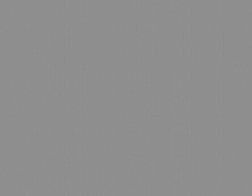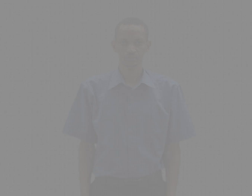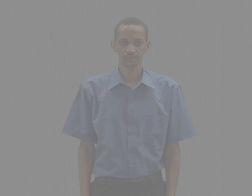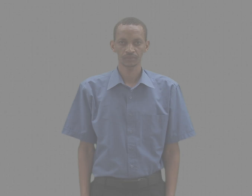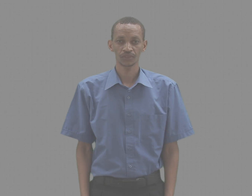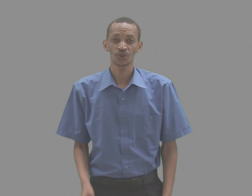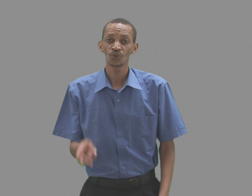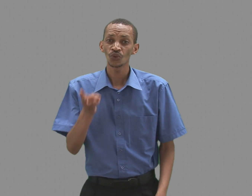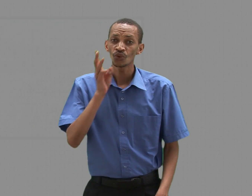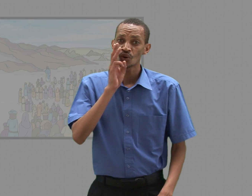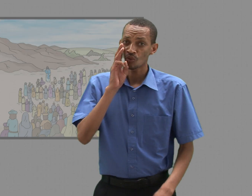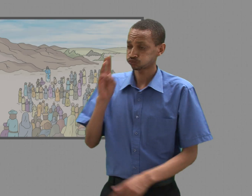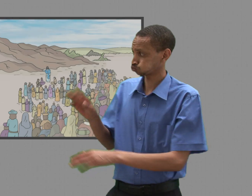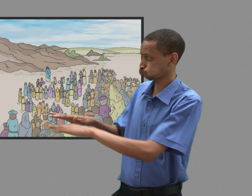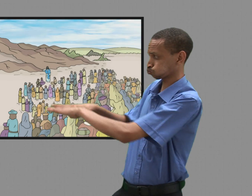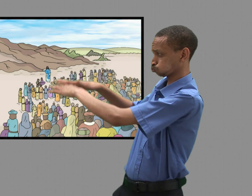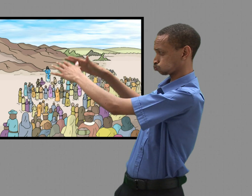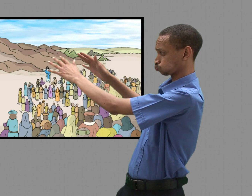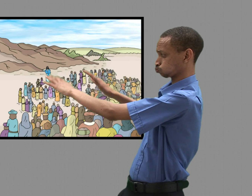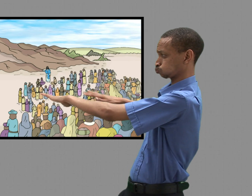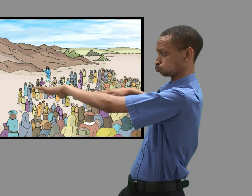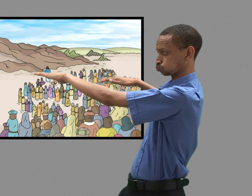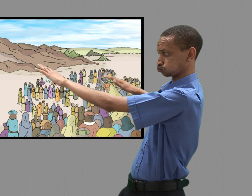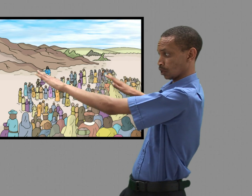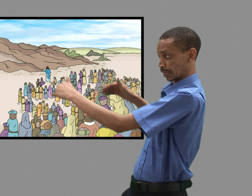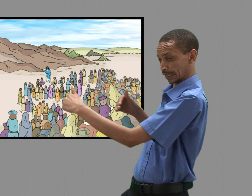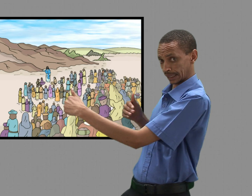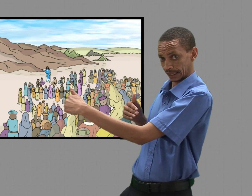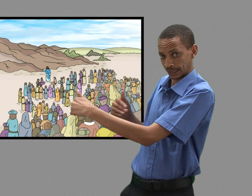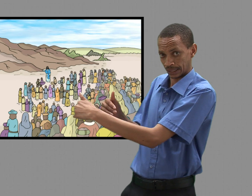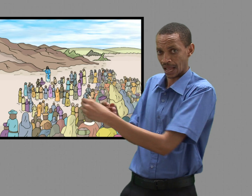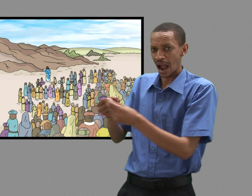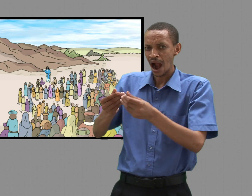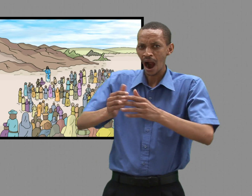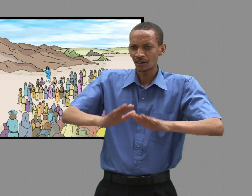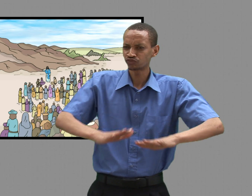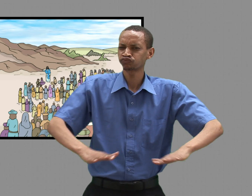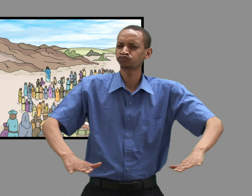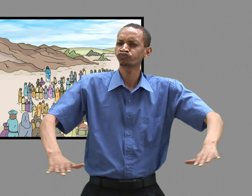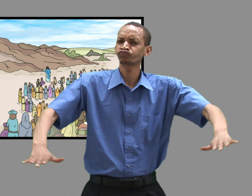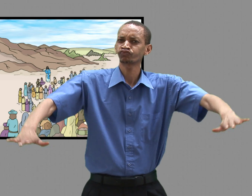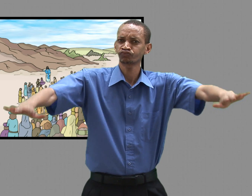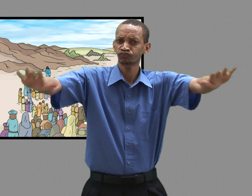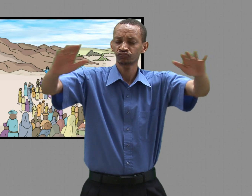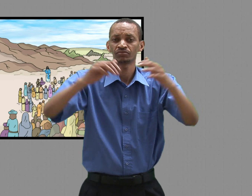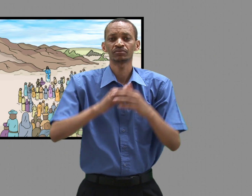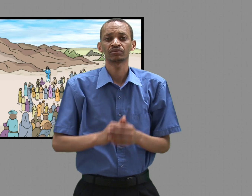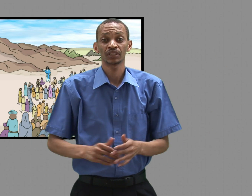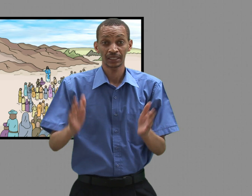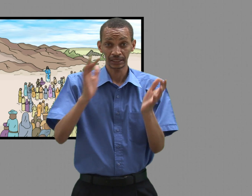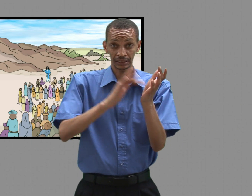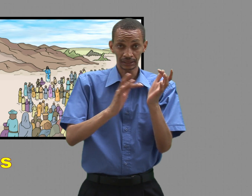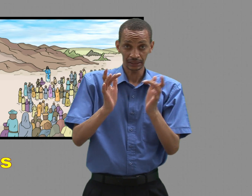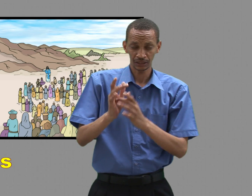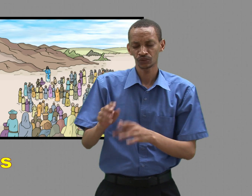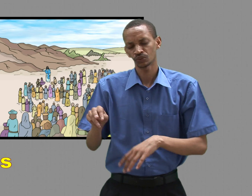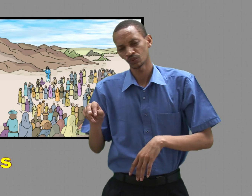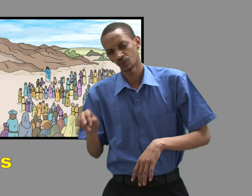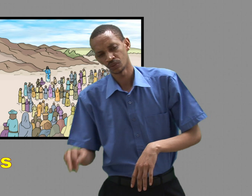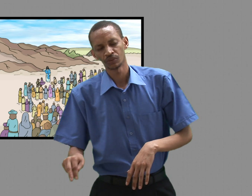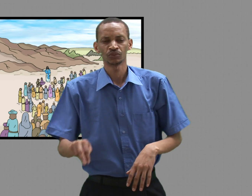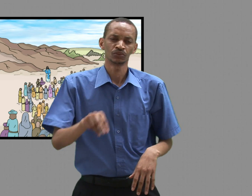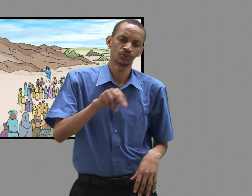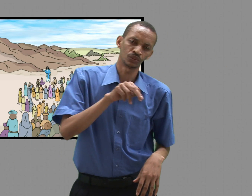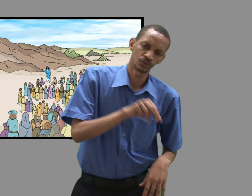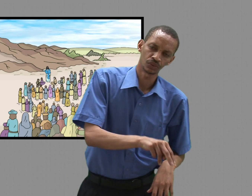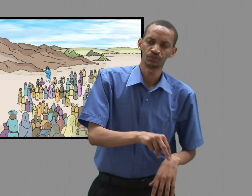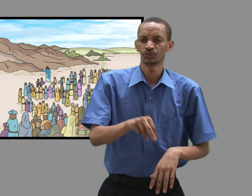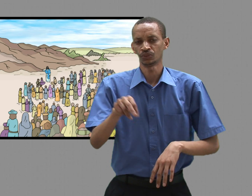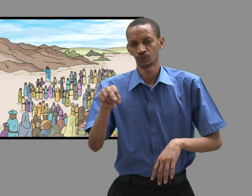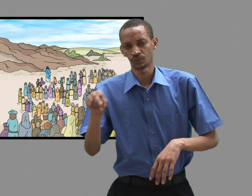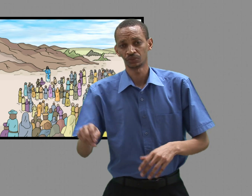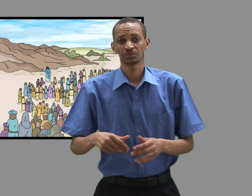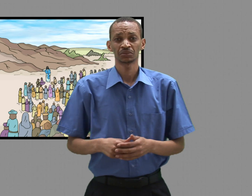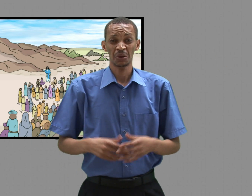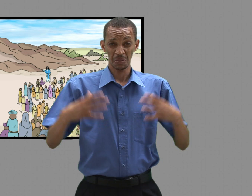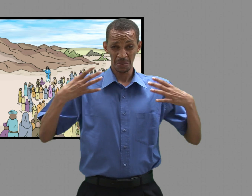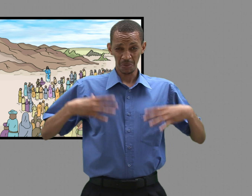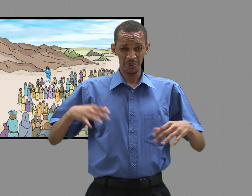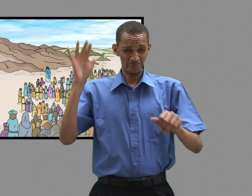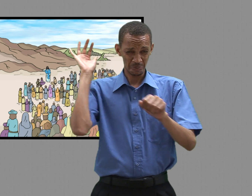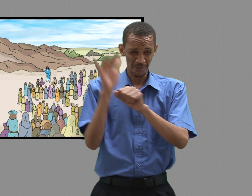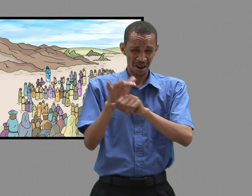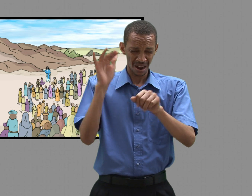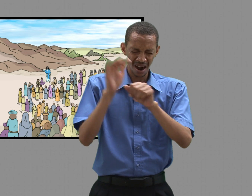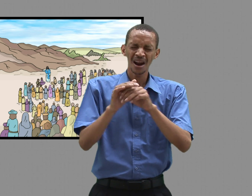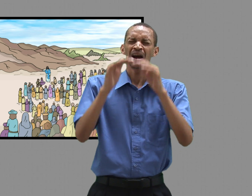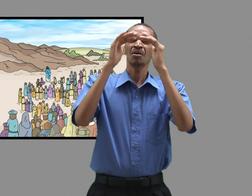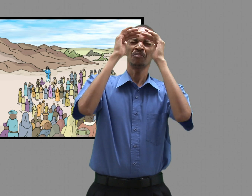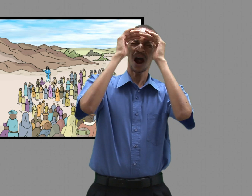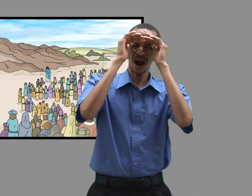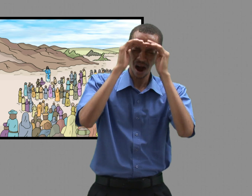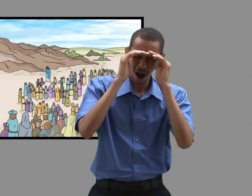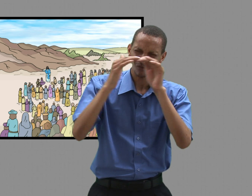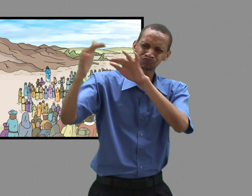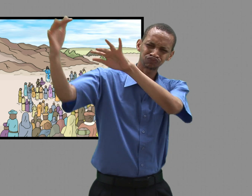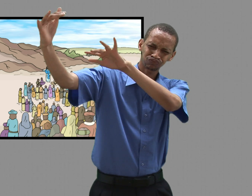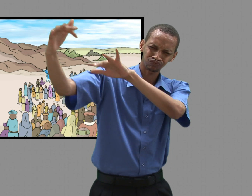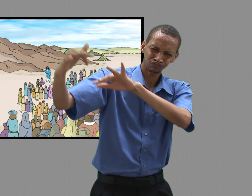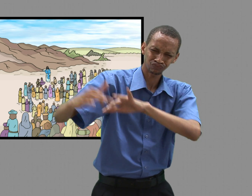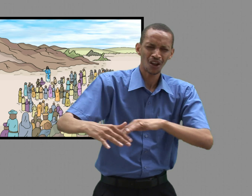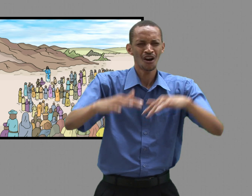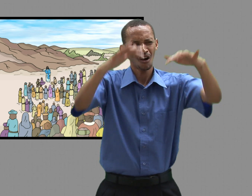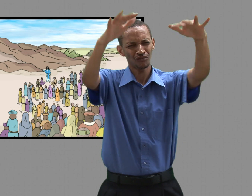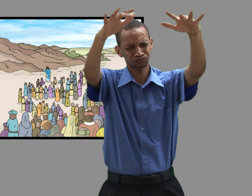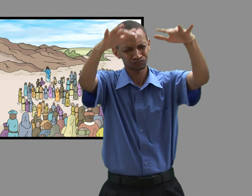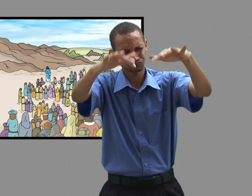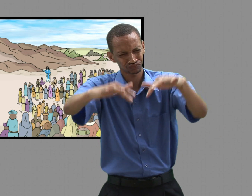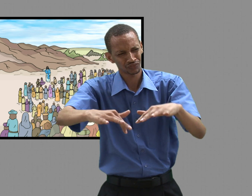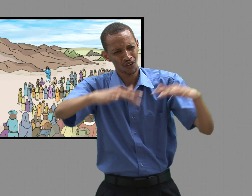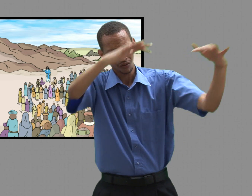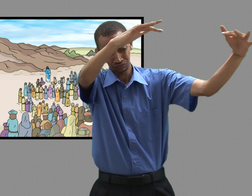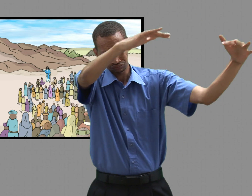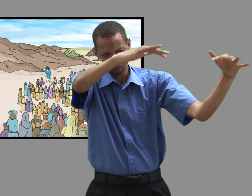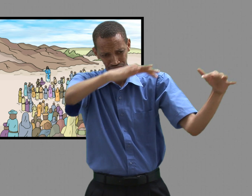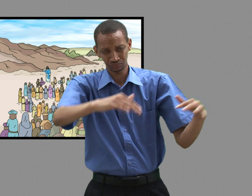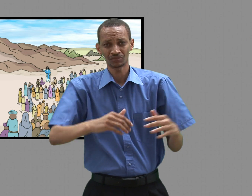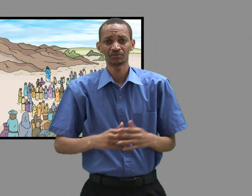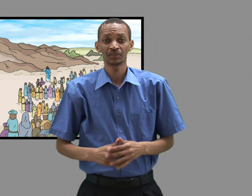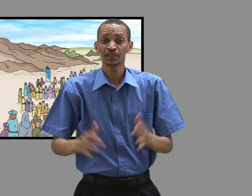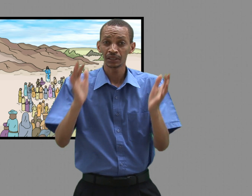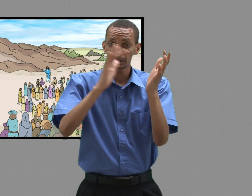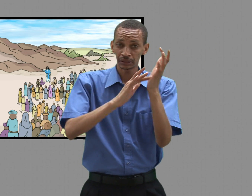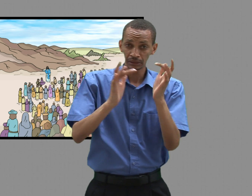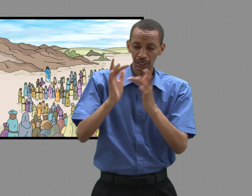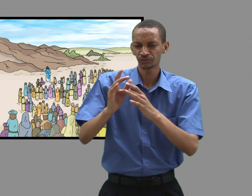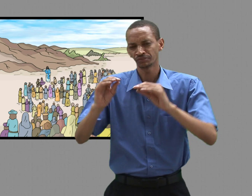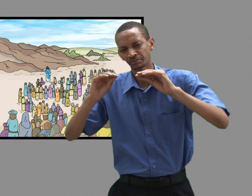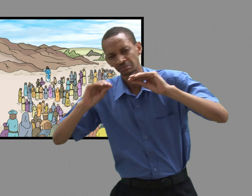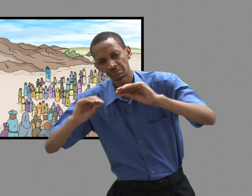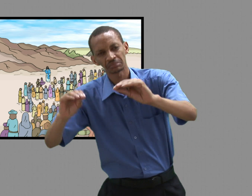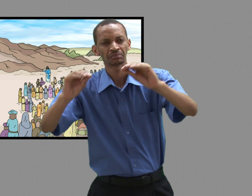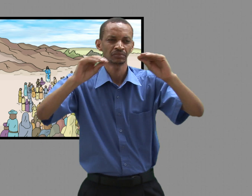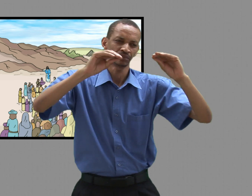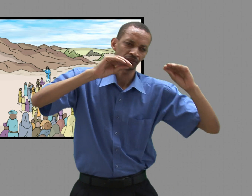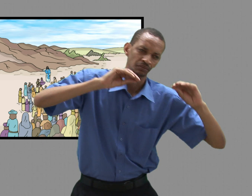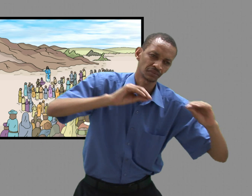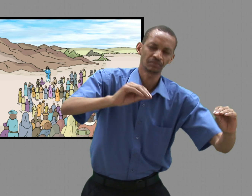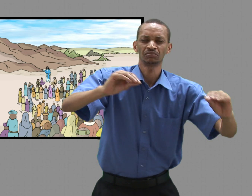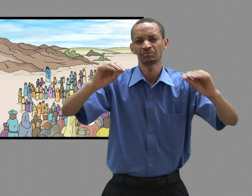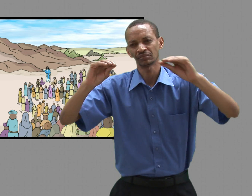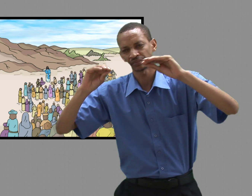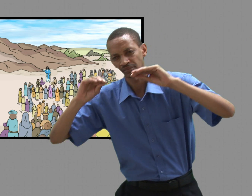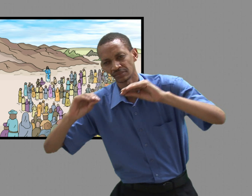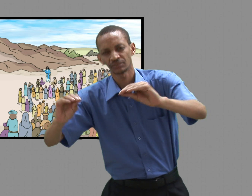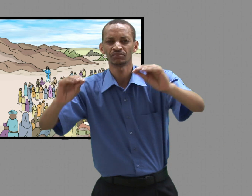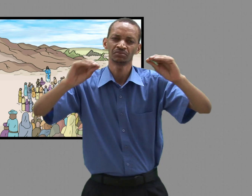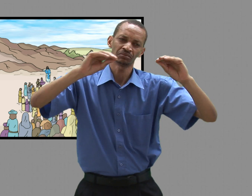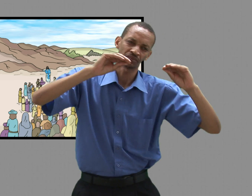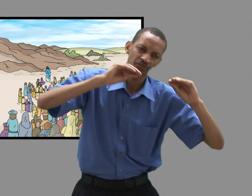Once again Jesus went out beside the sea.